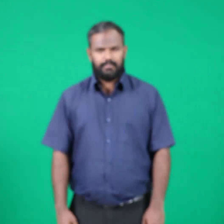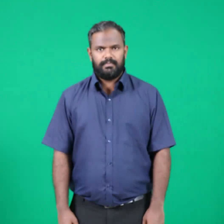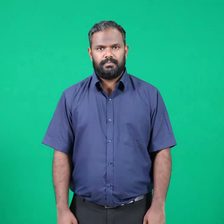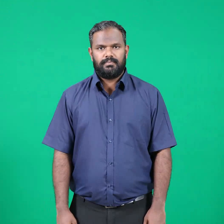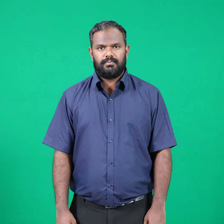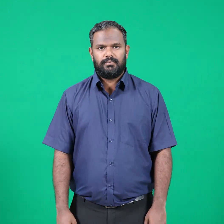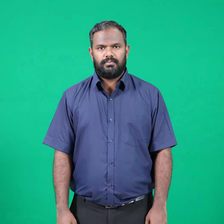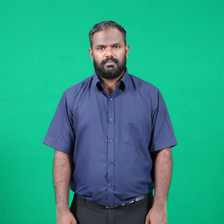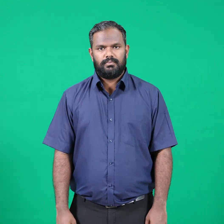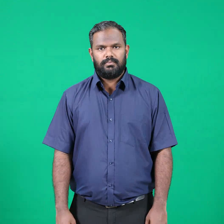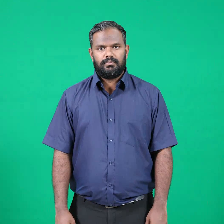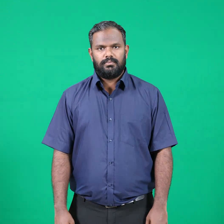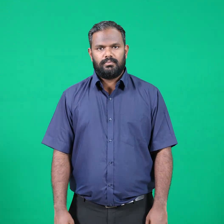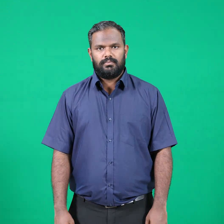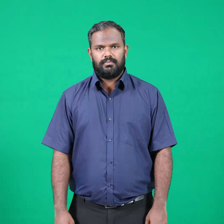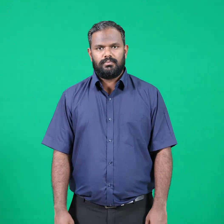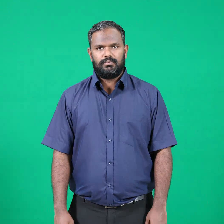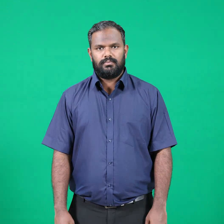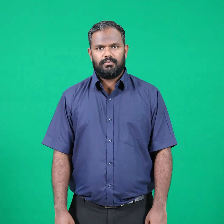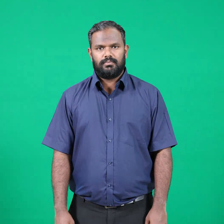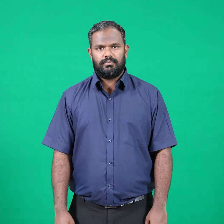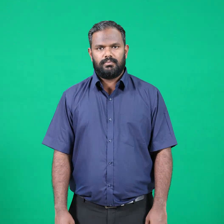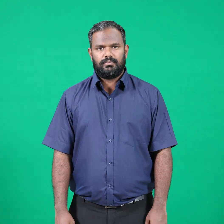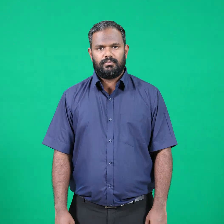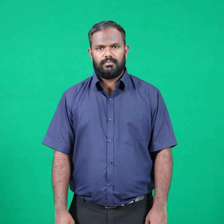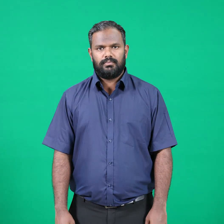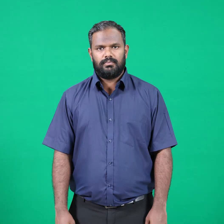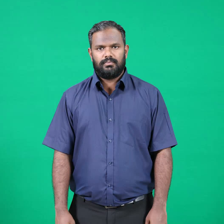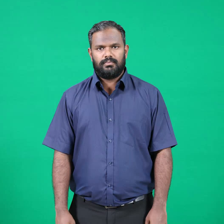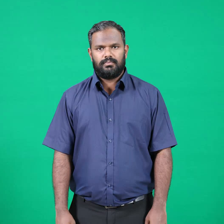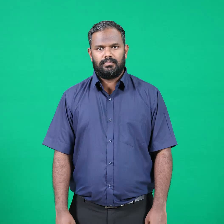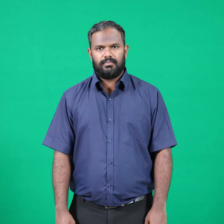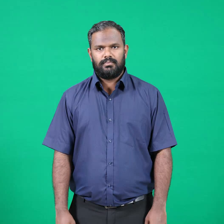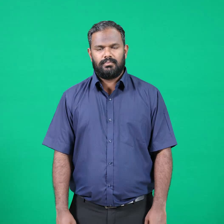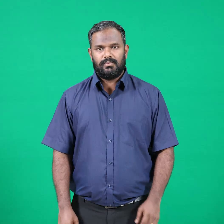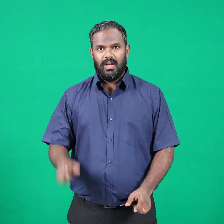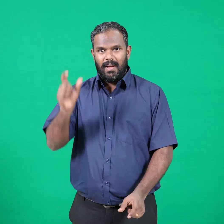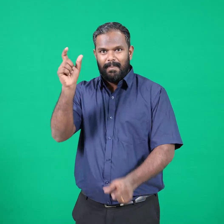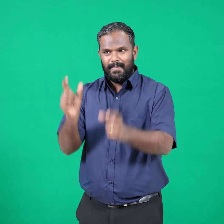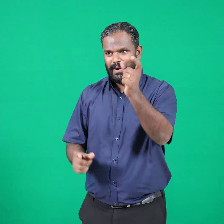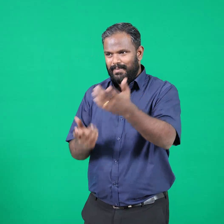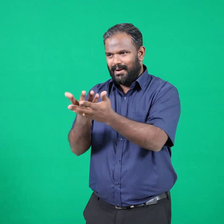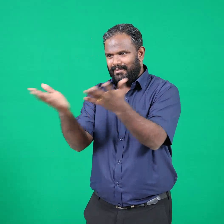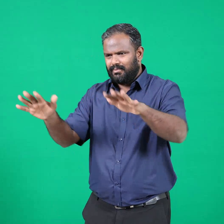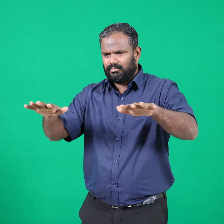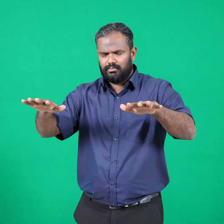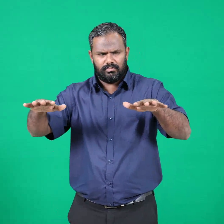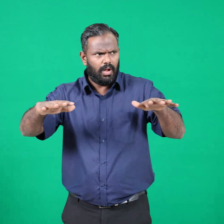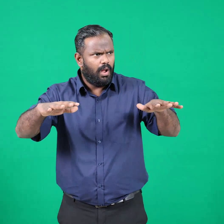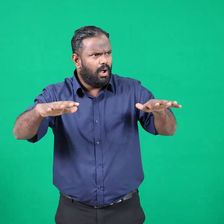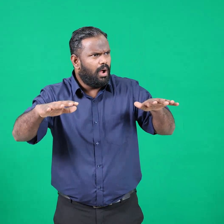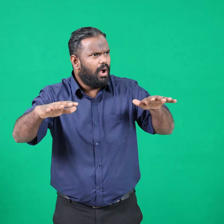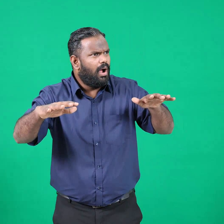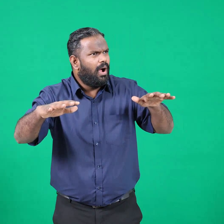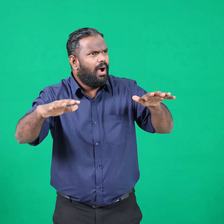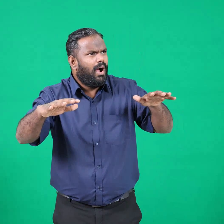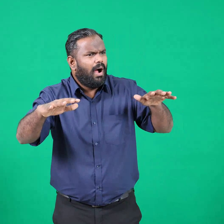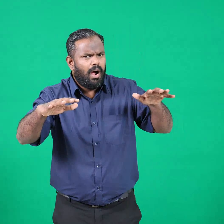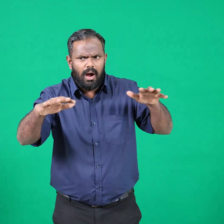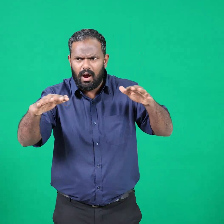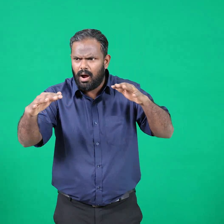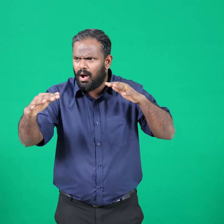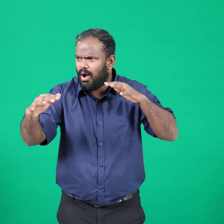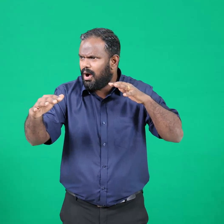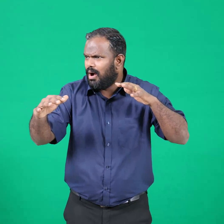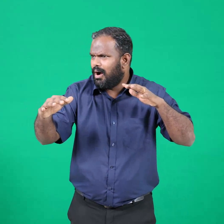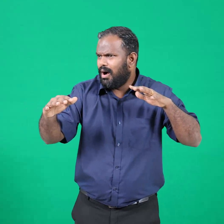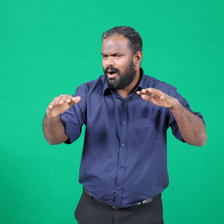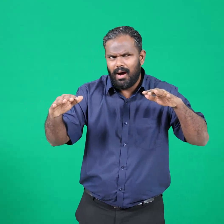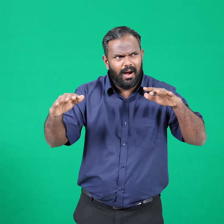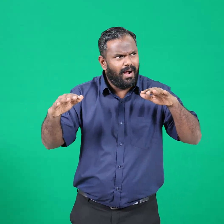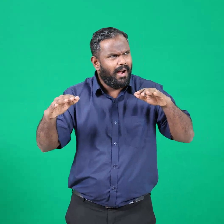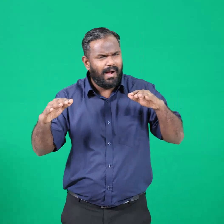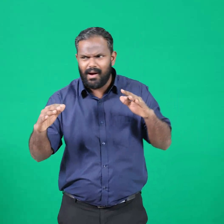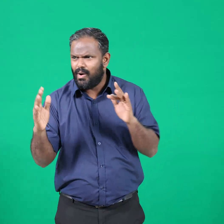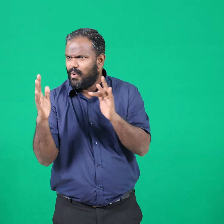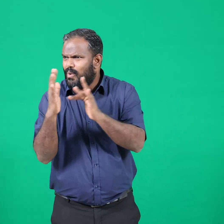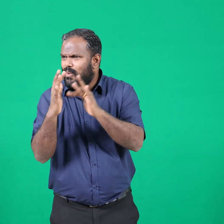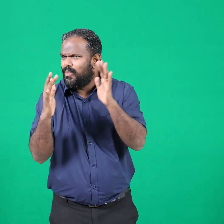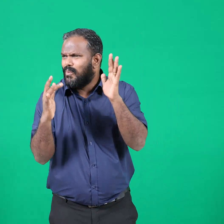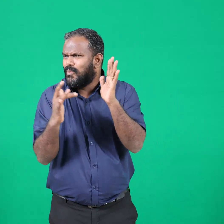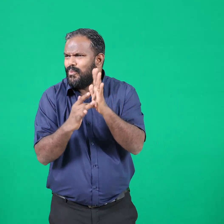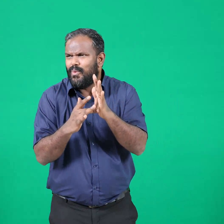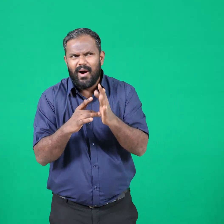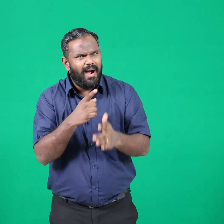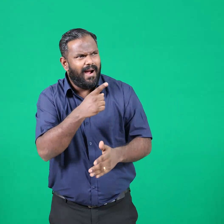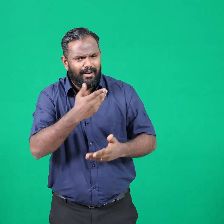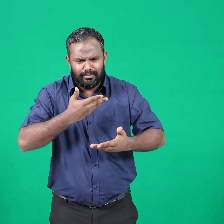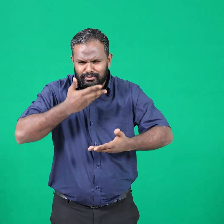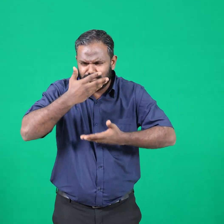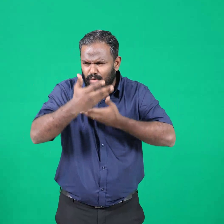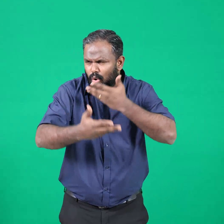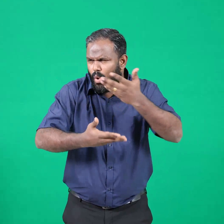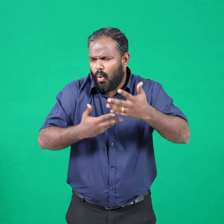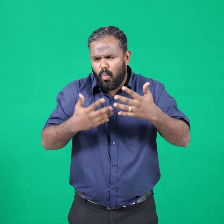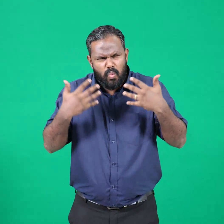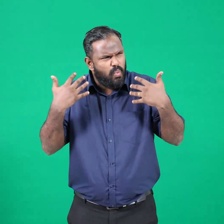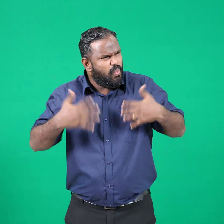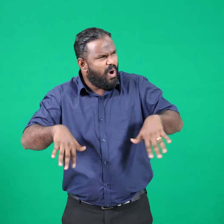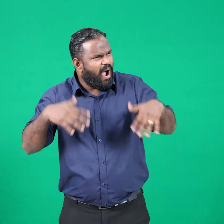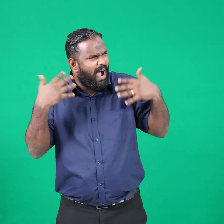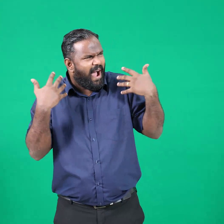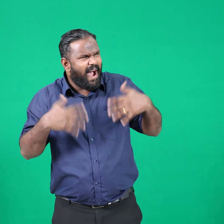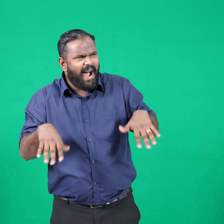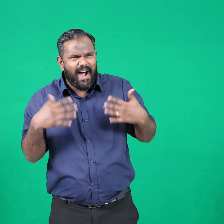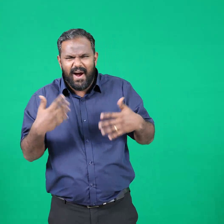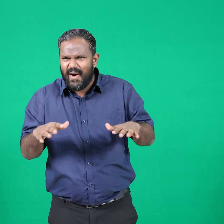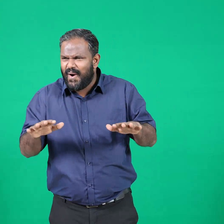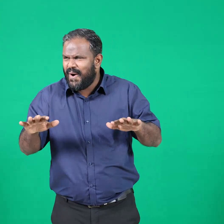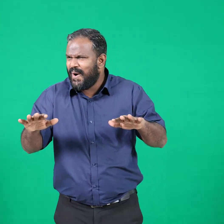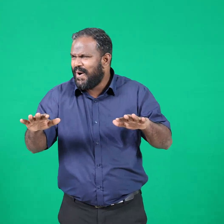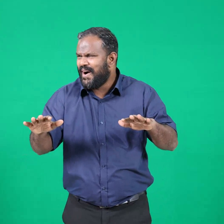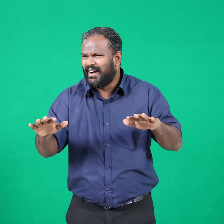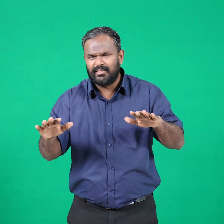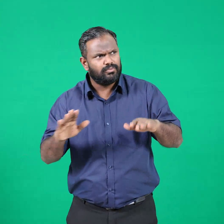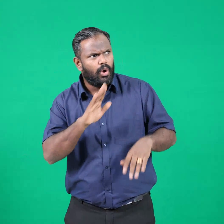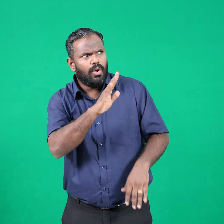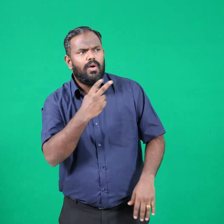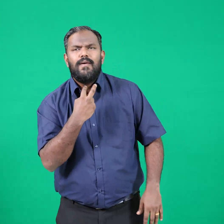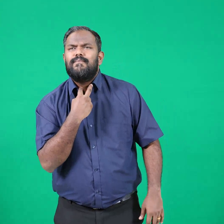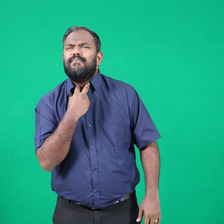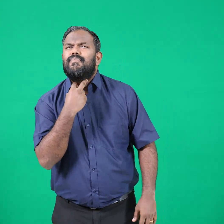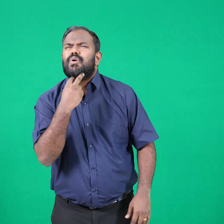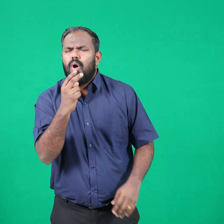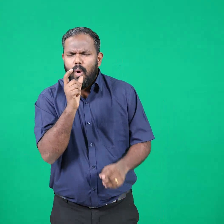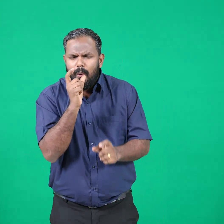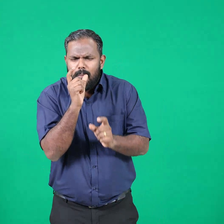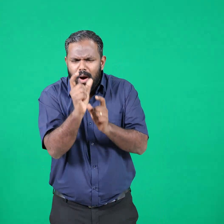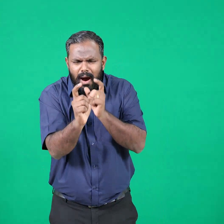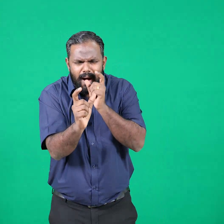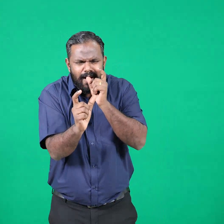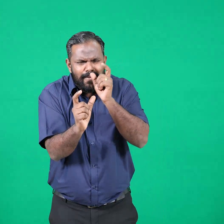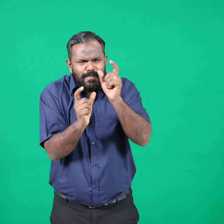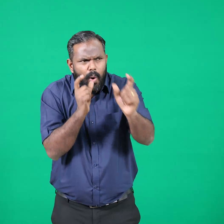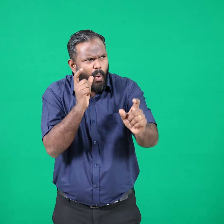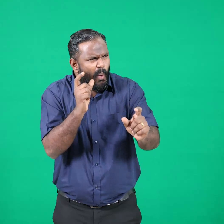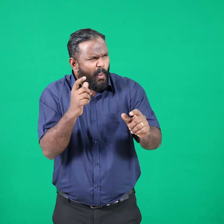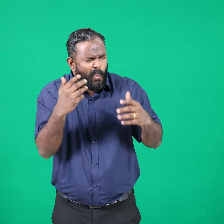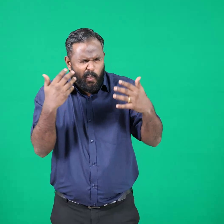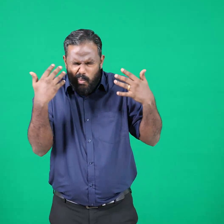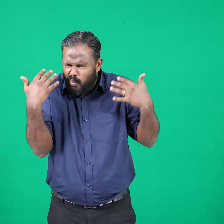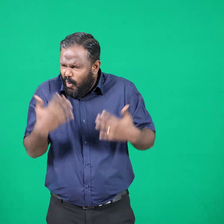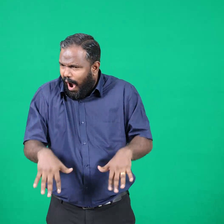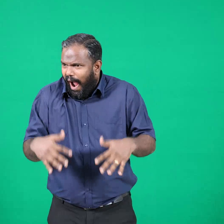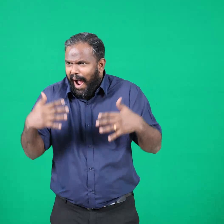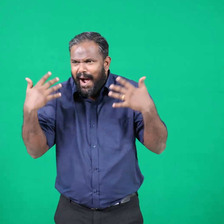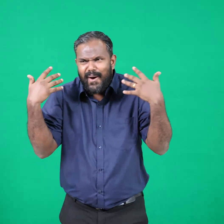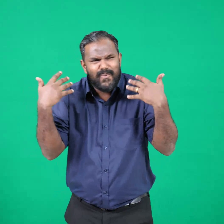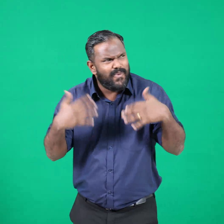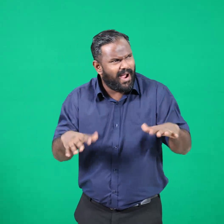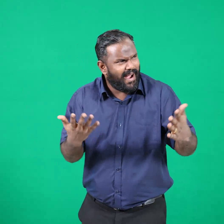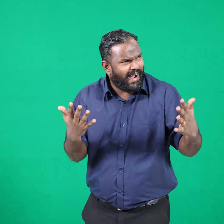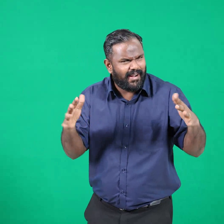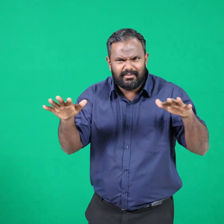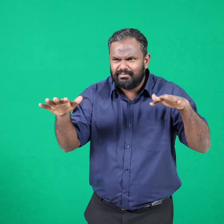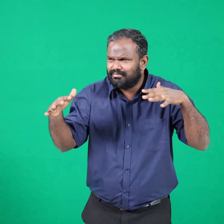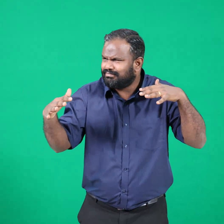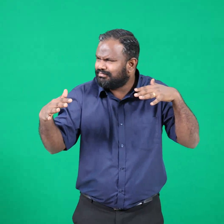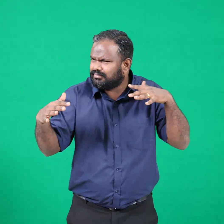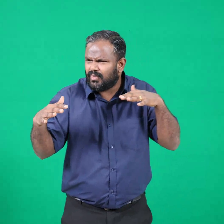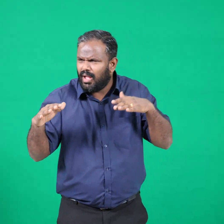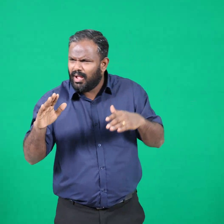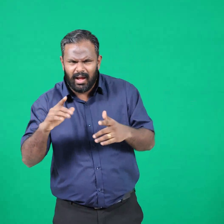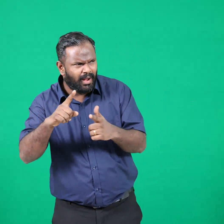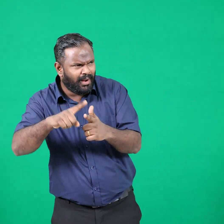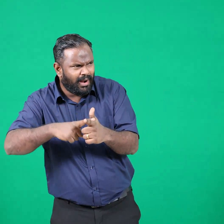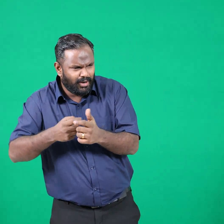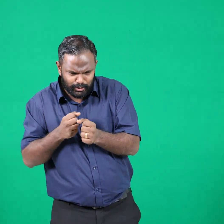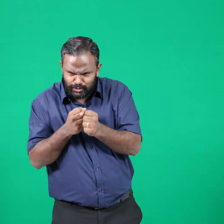All spoke well of Him and marveled at the gracious words that came from His lips.